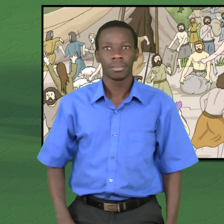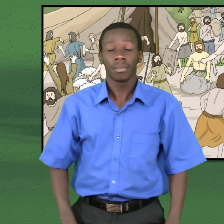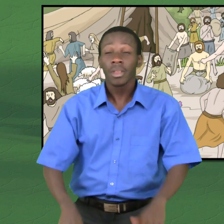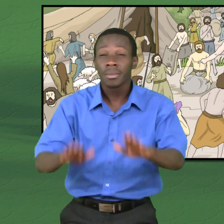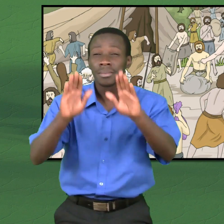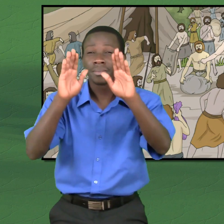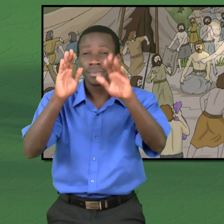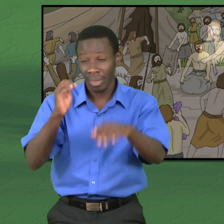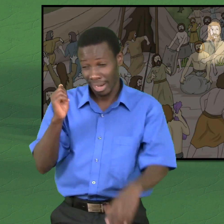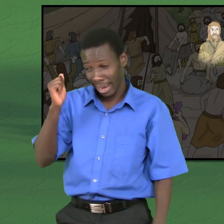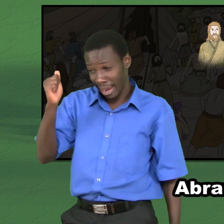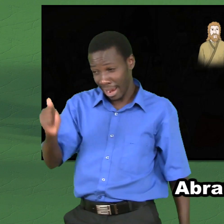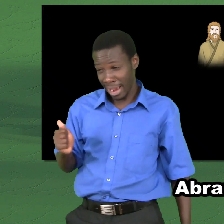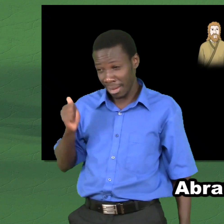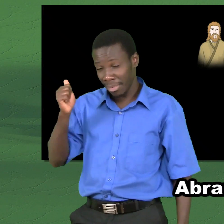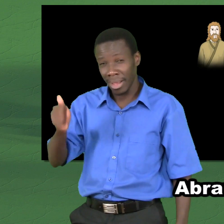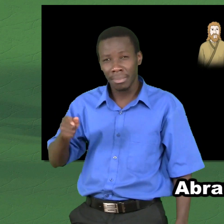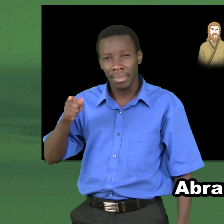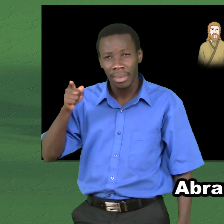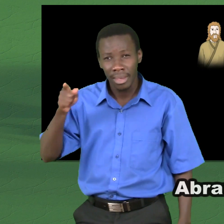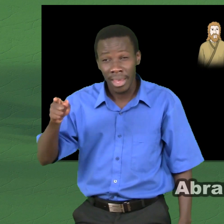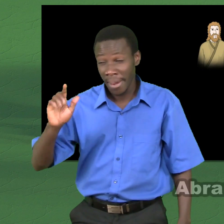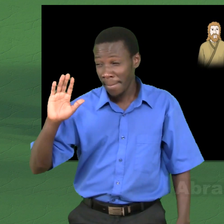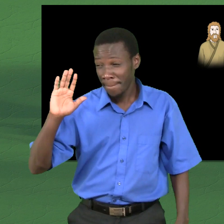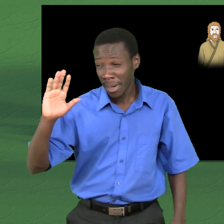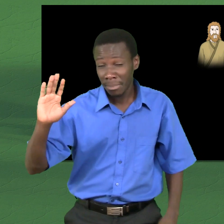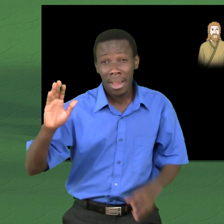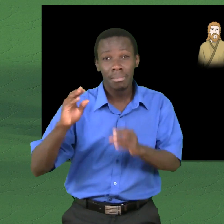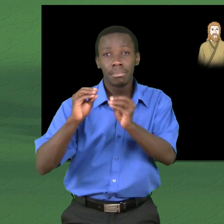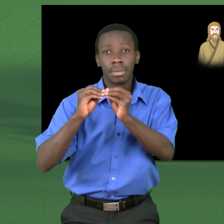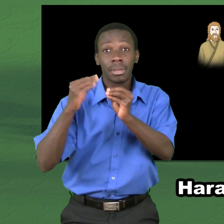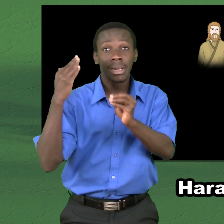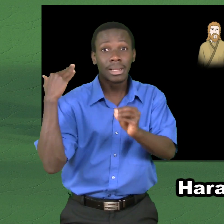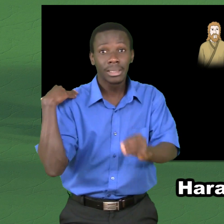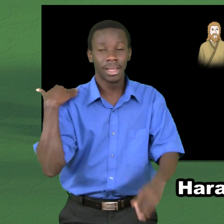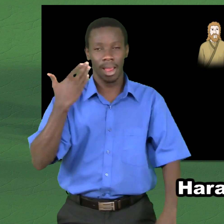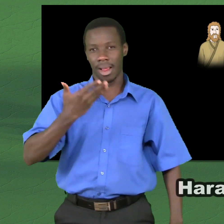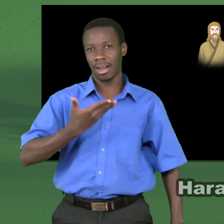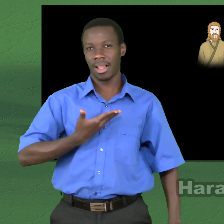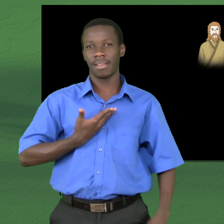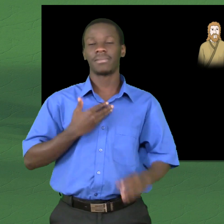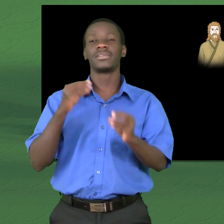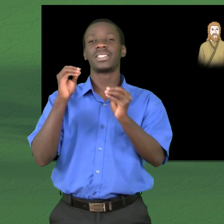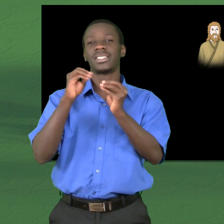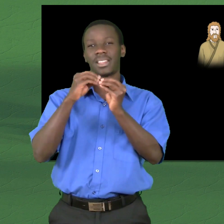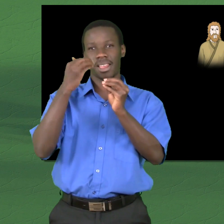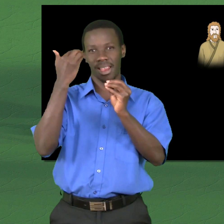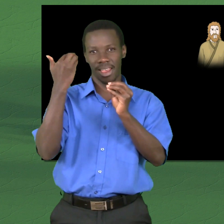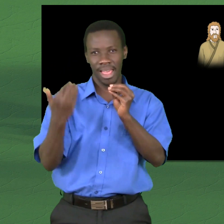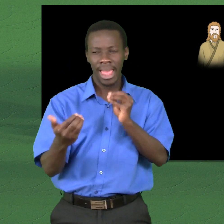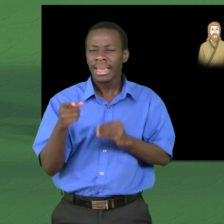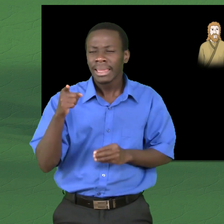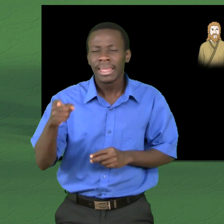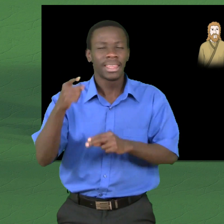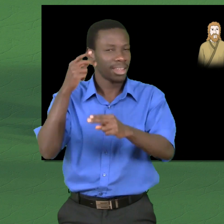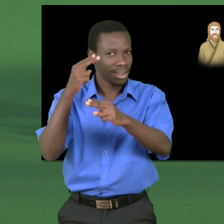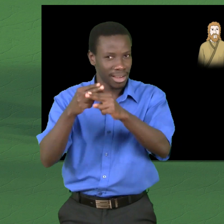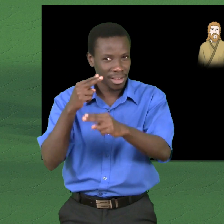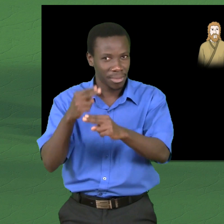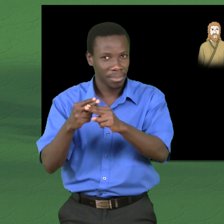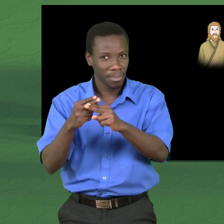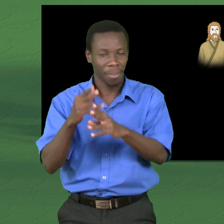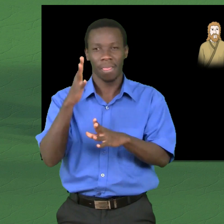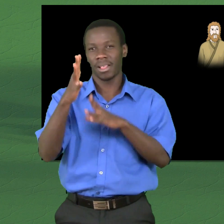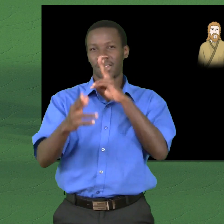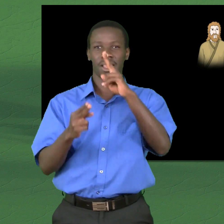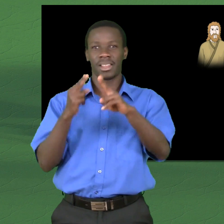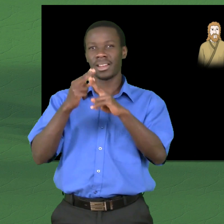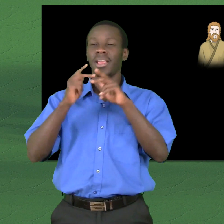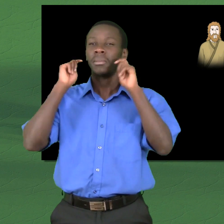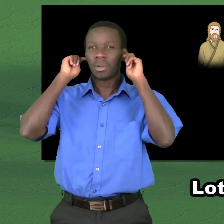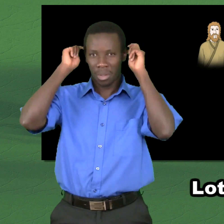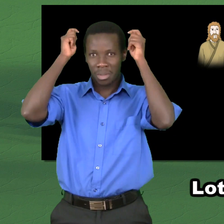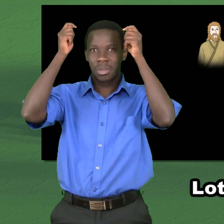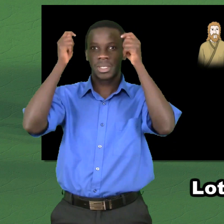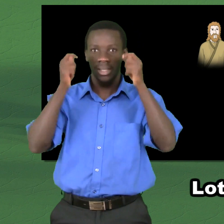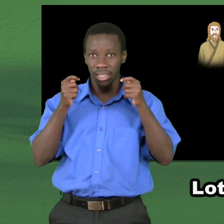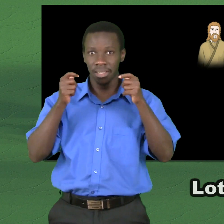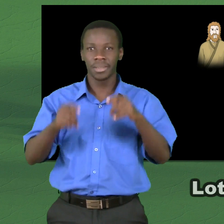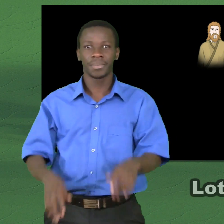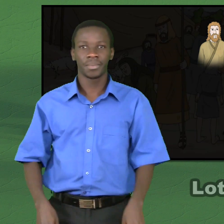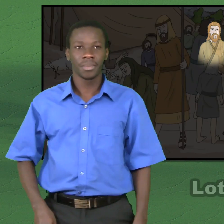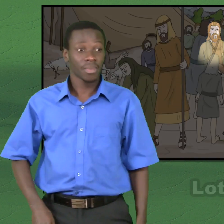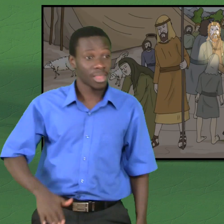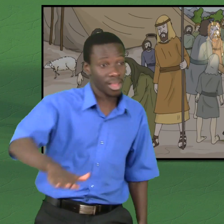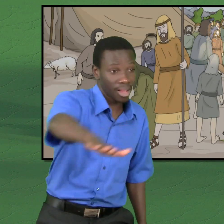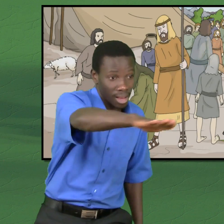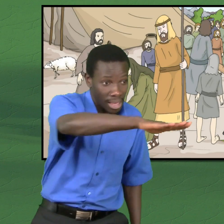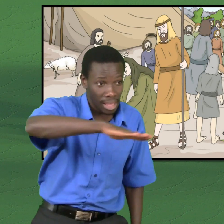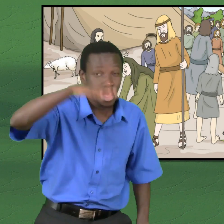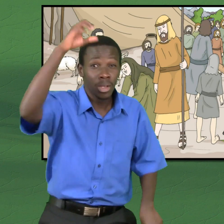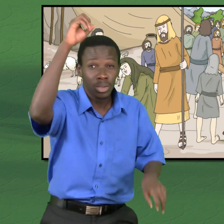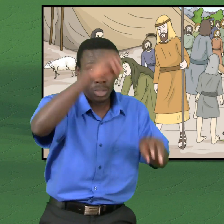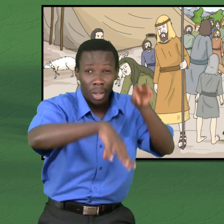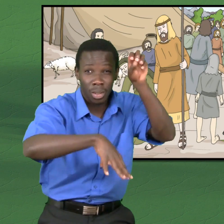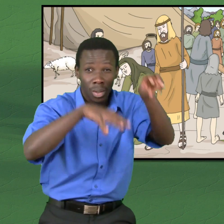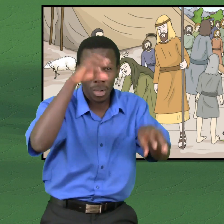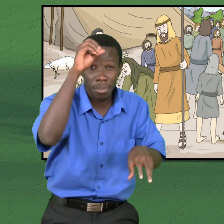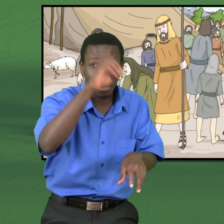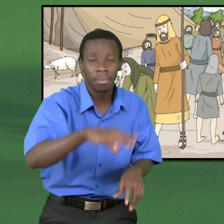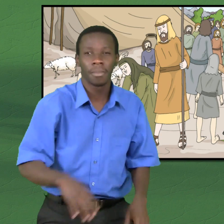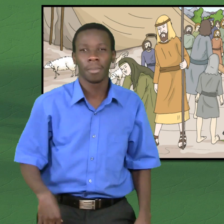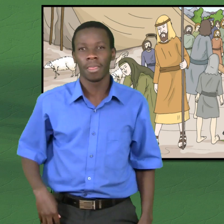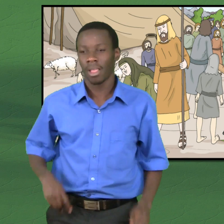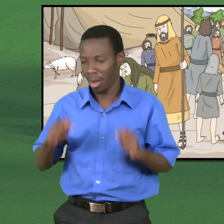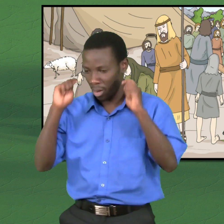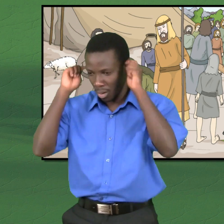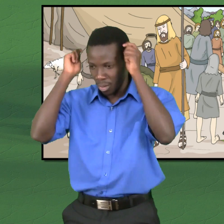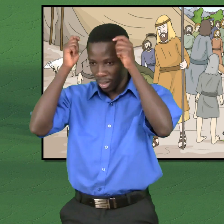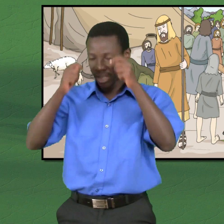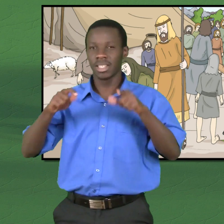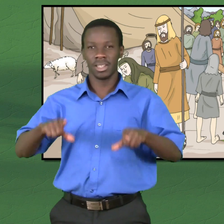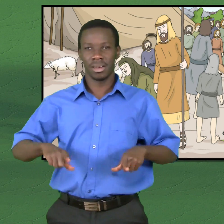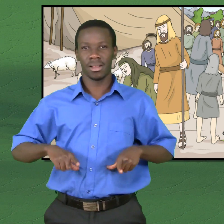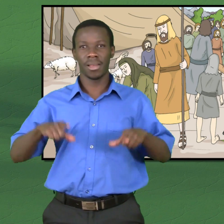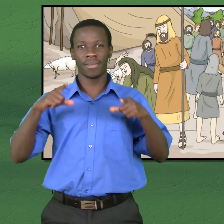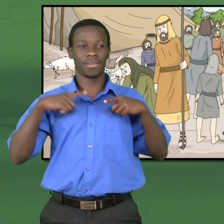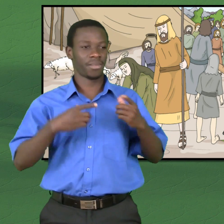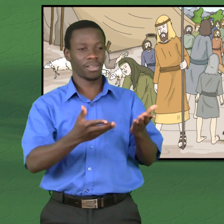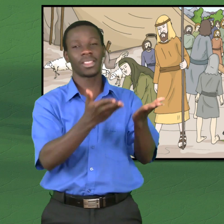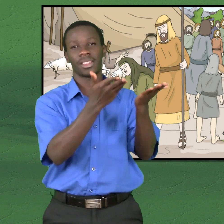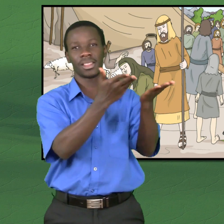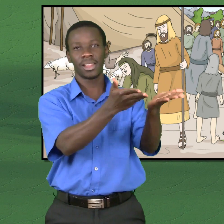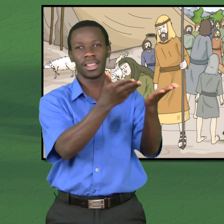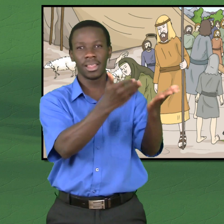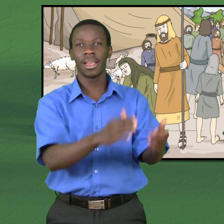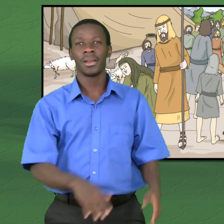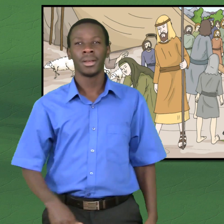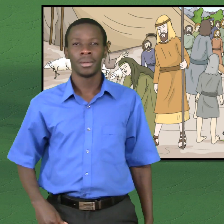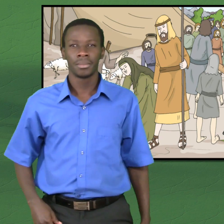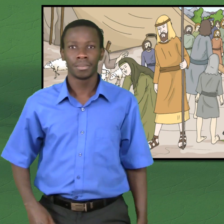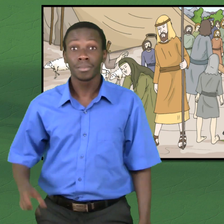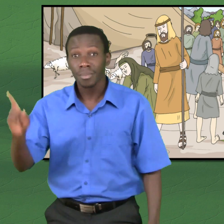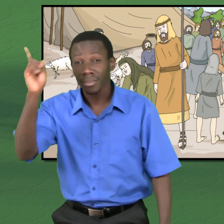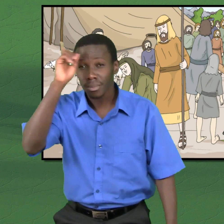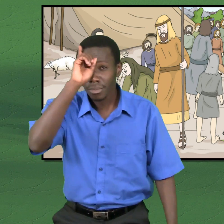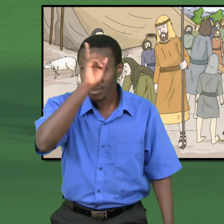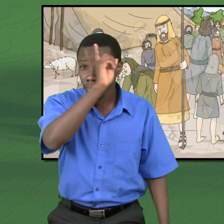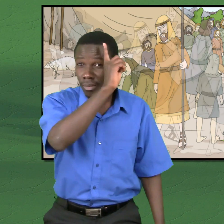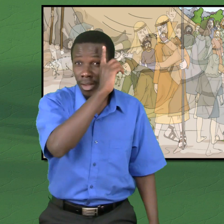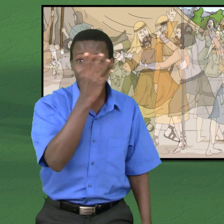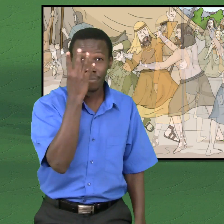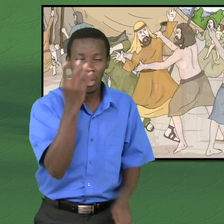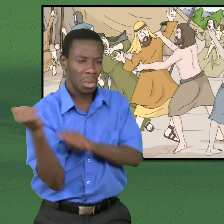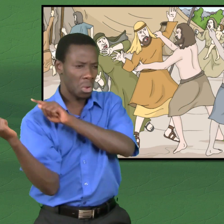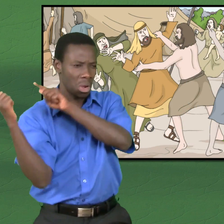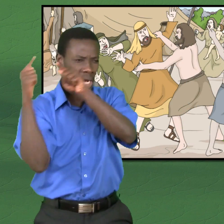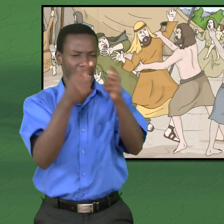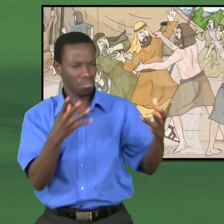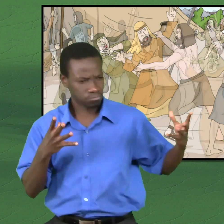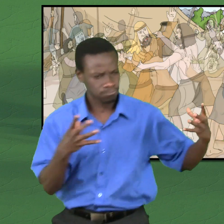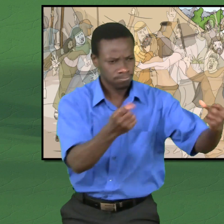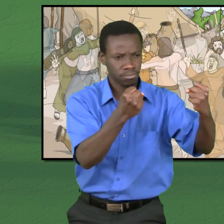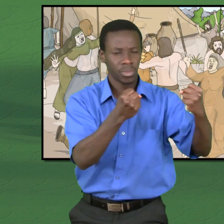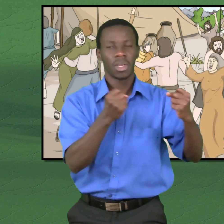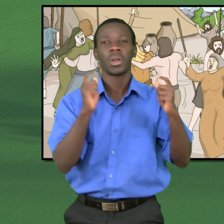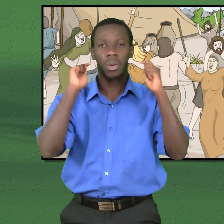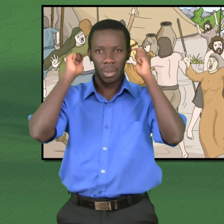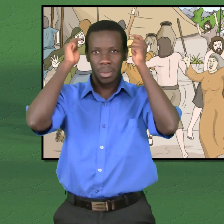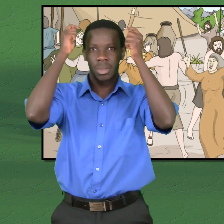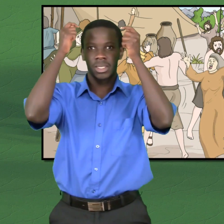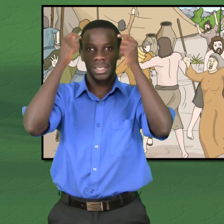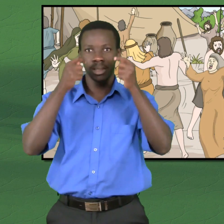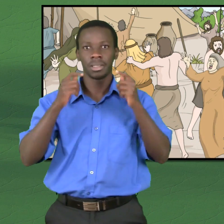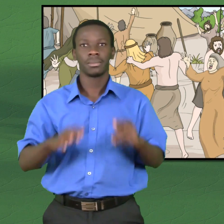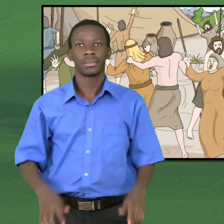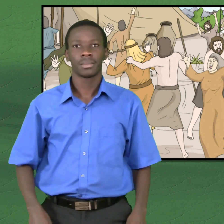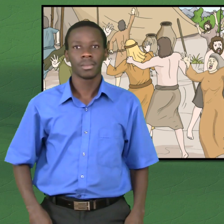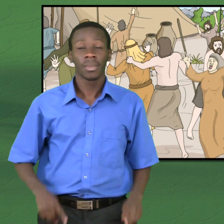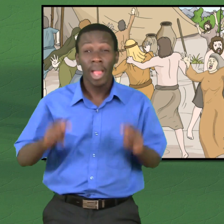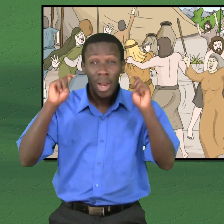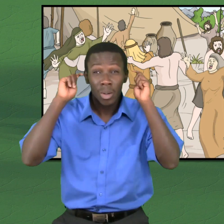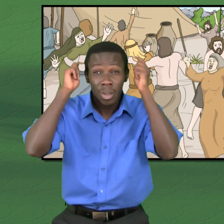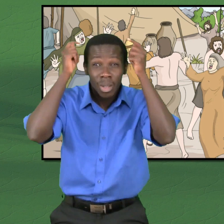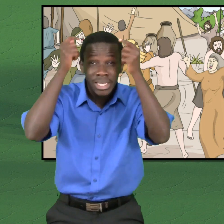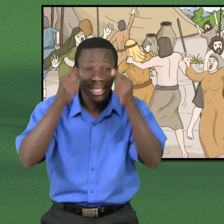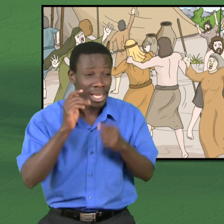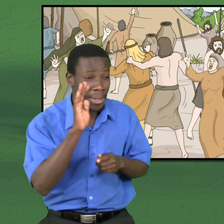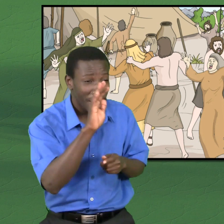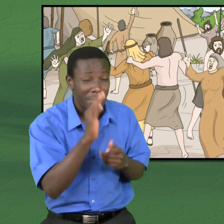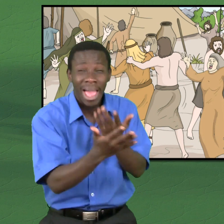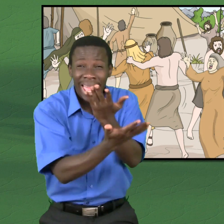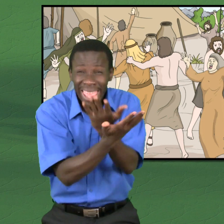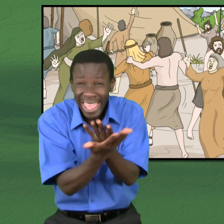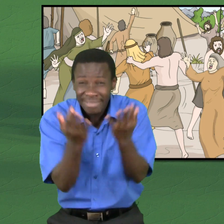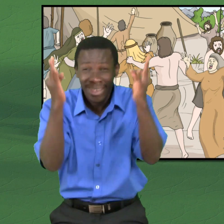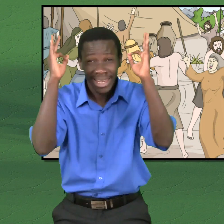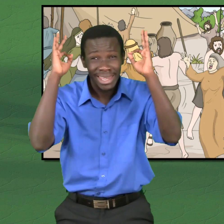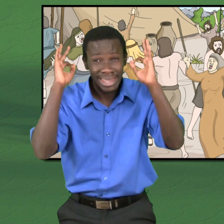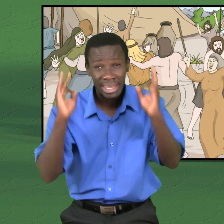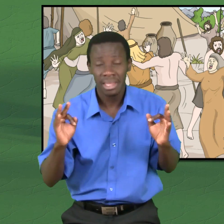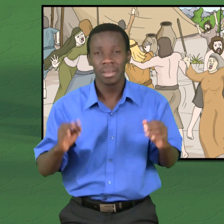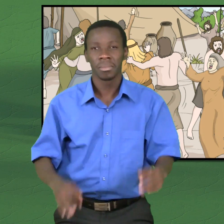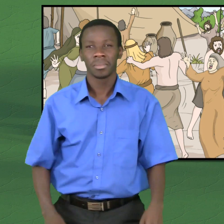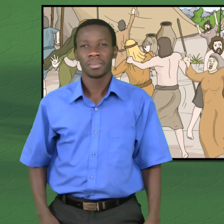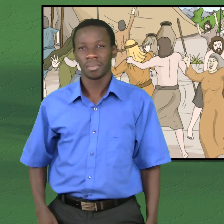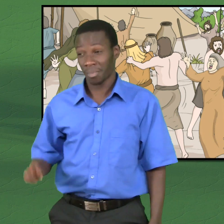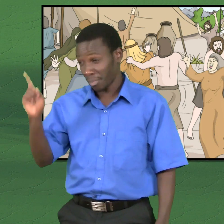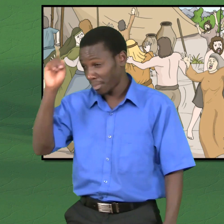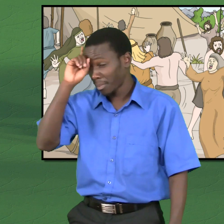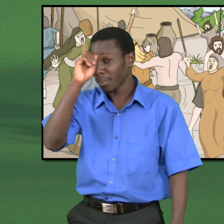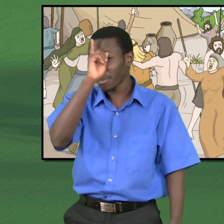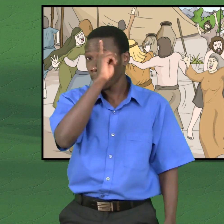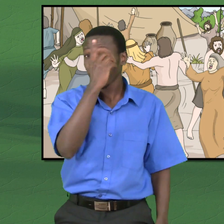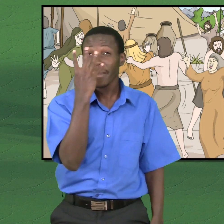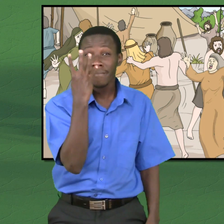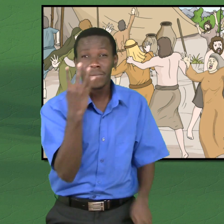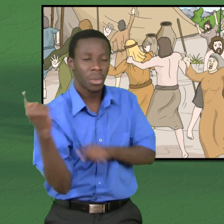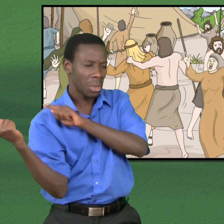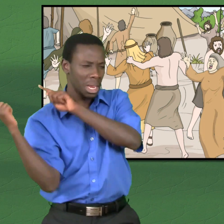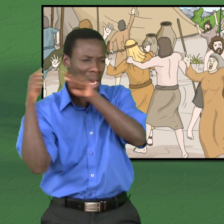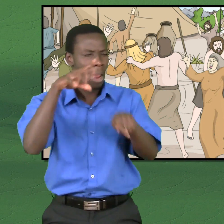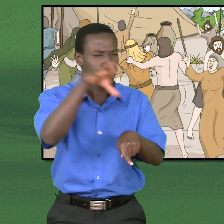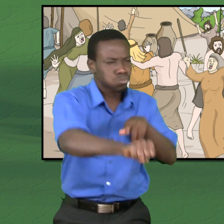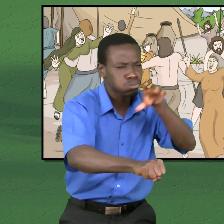They also carried off Abram’s nephew Lot and his possessions, since Lot was living in Sodom.